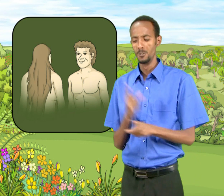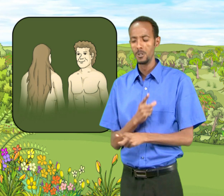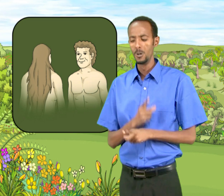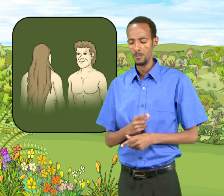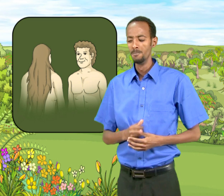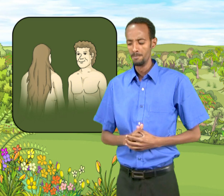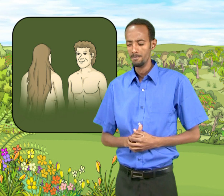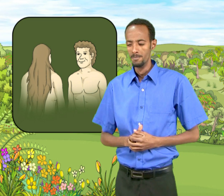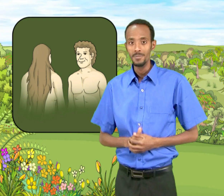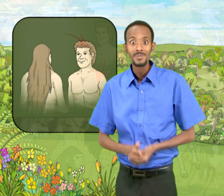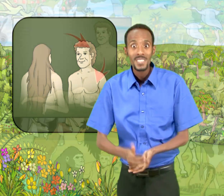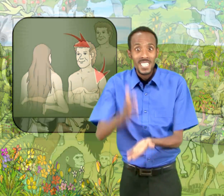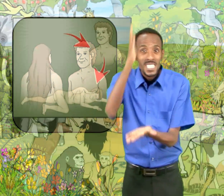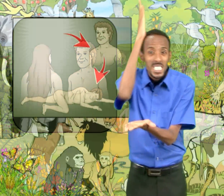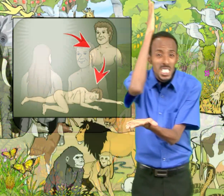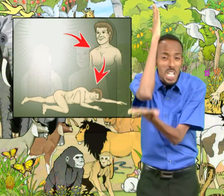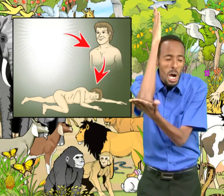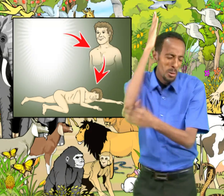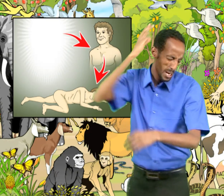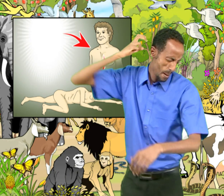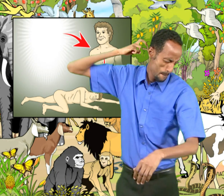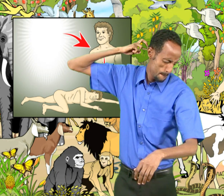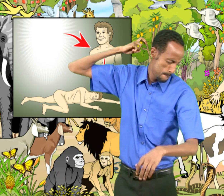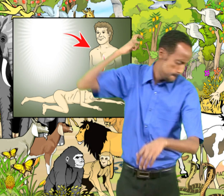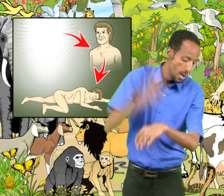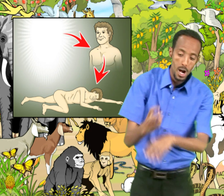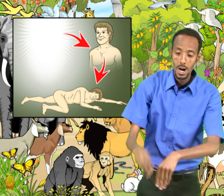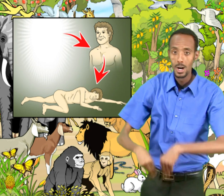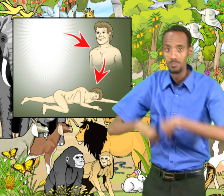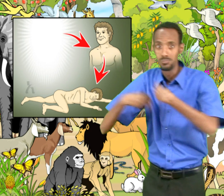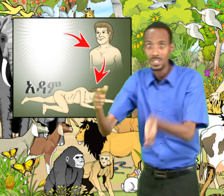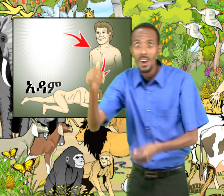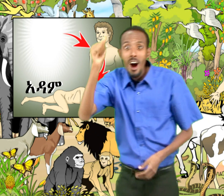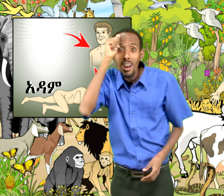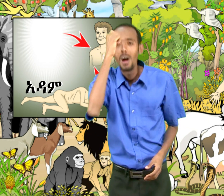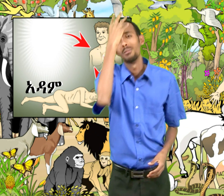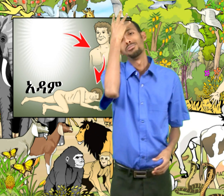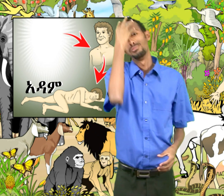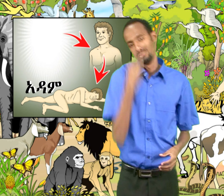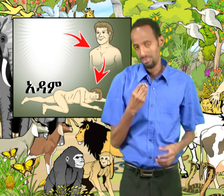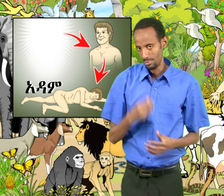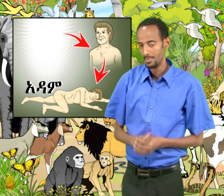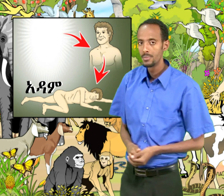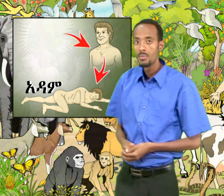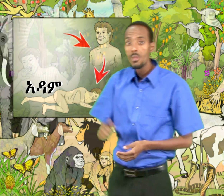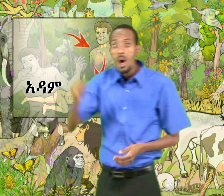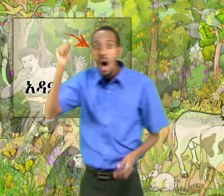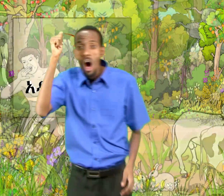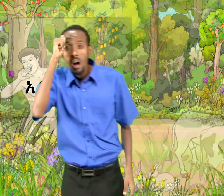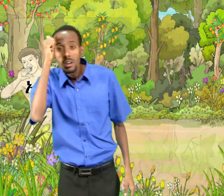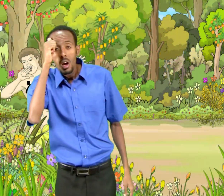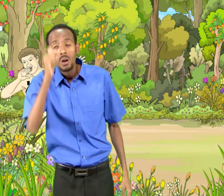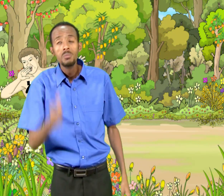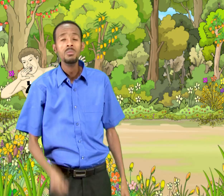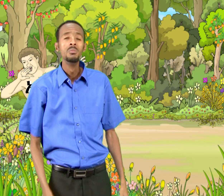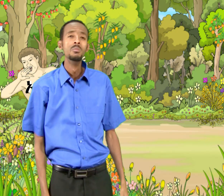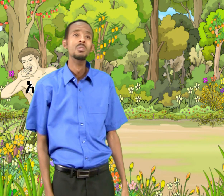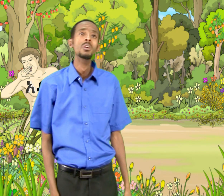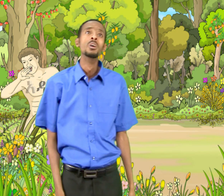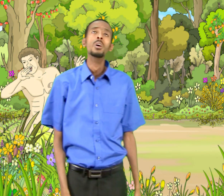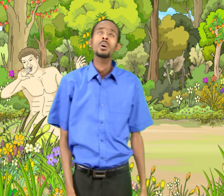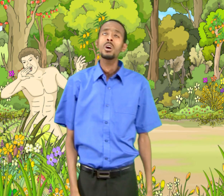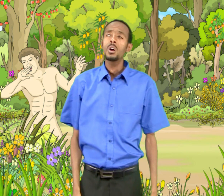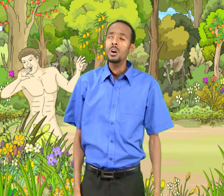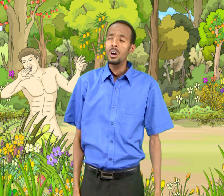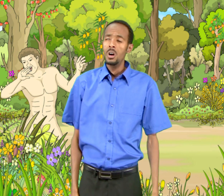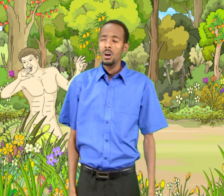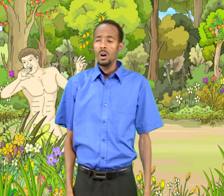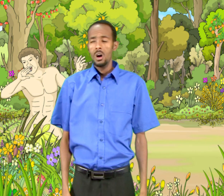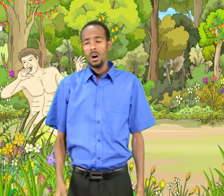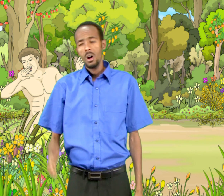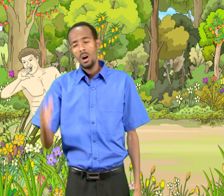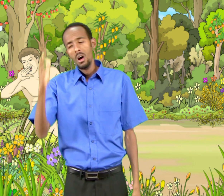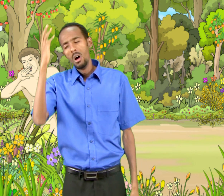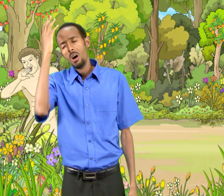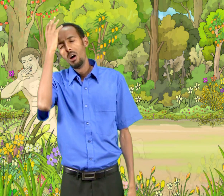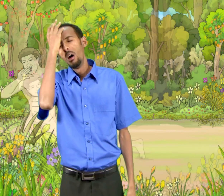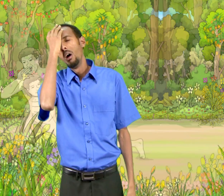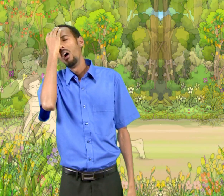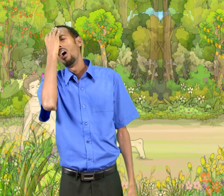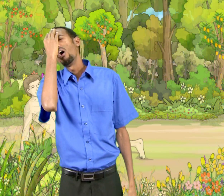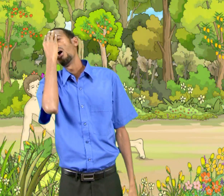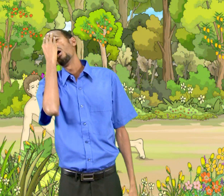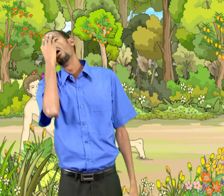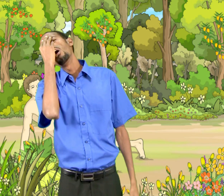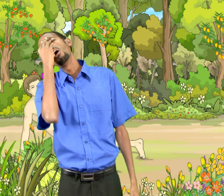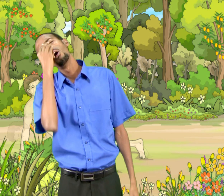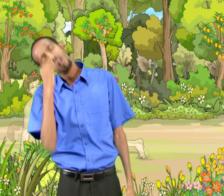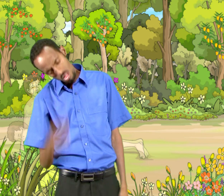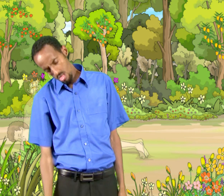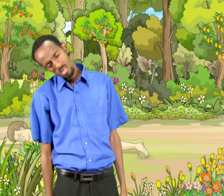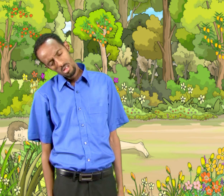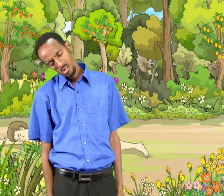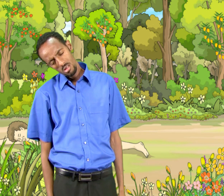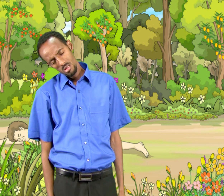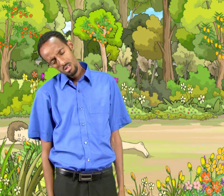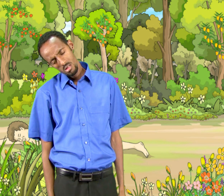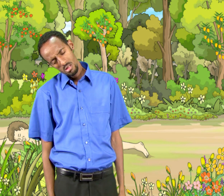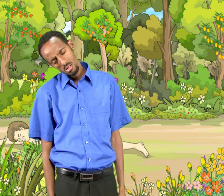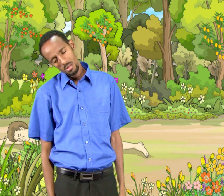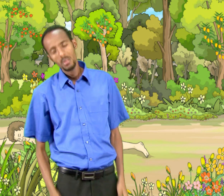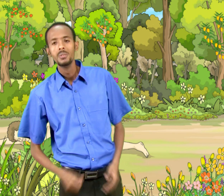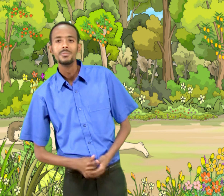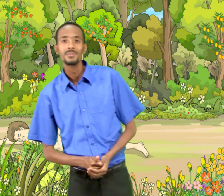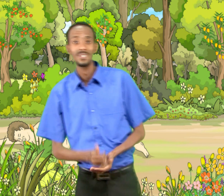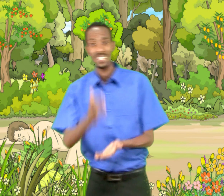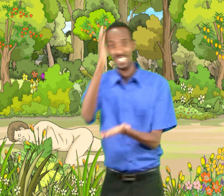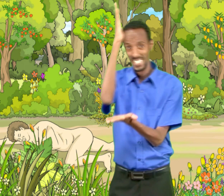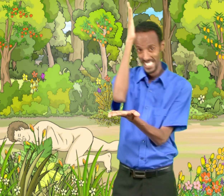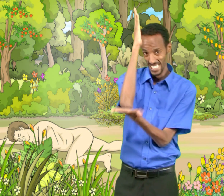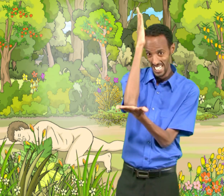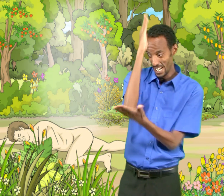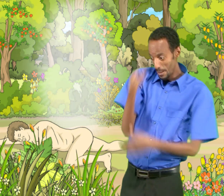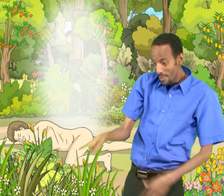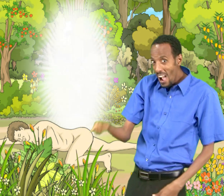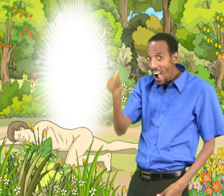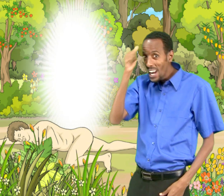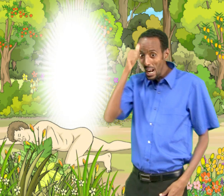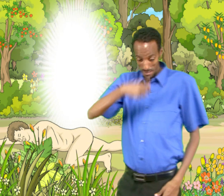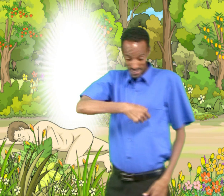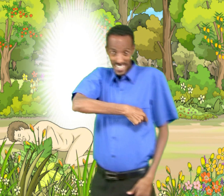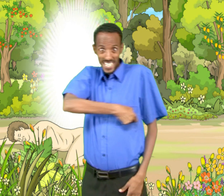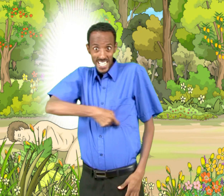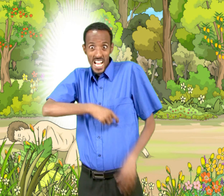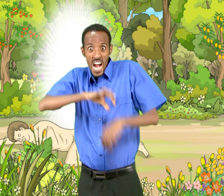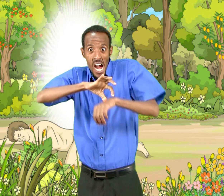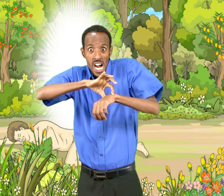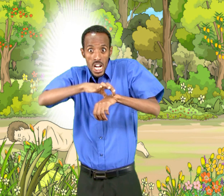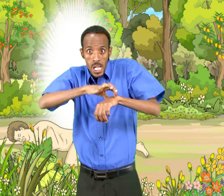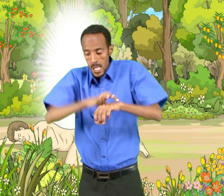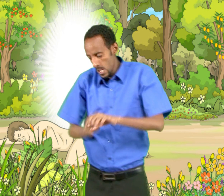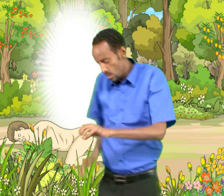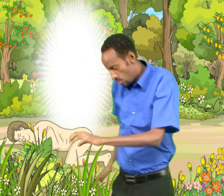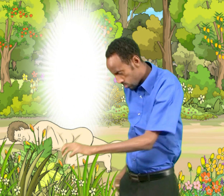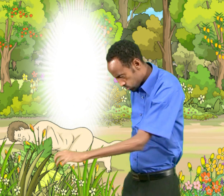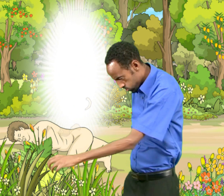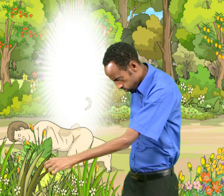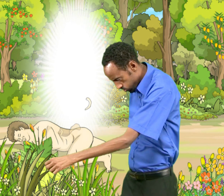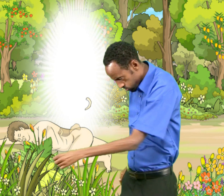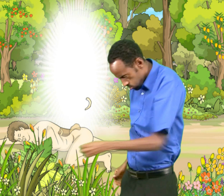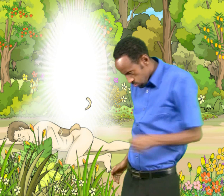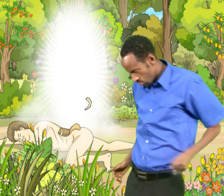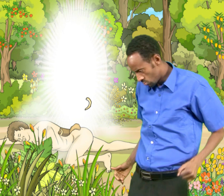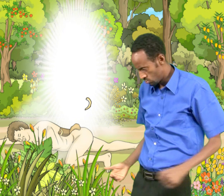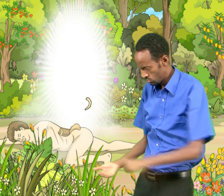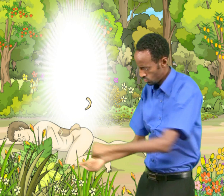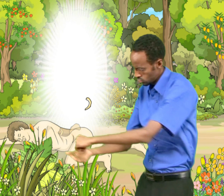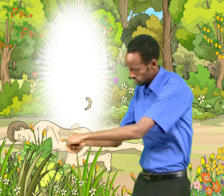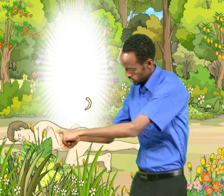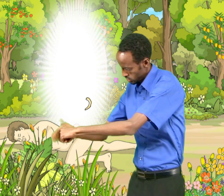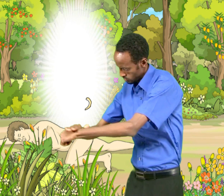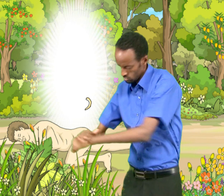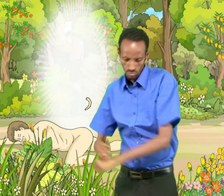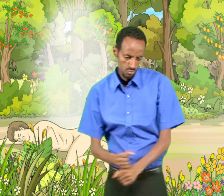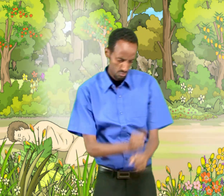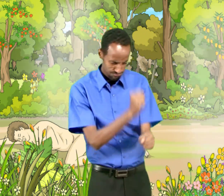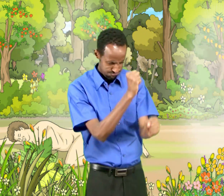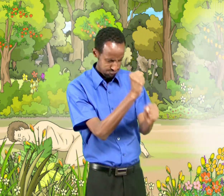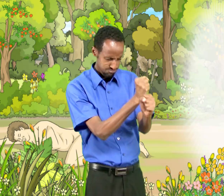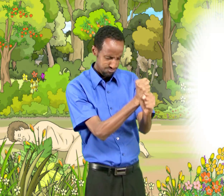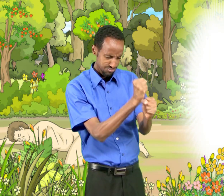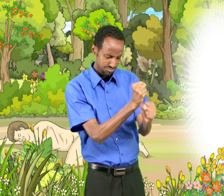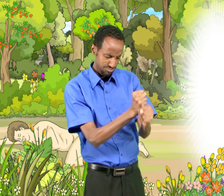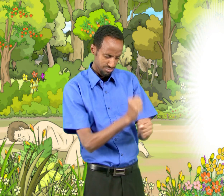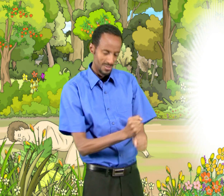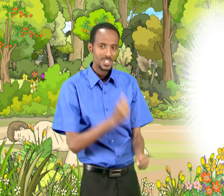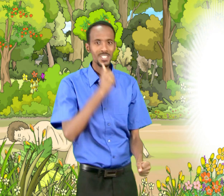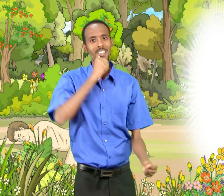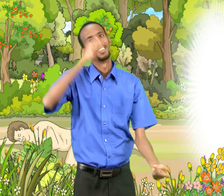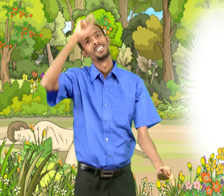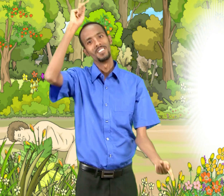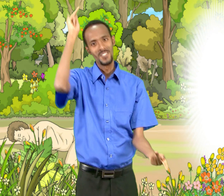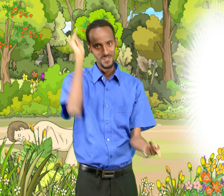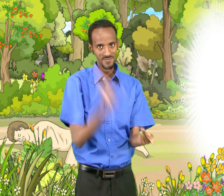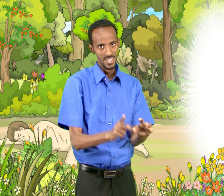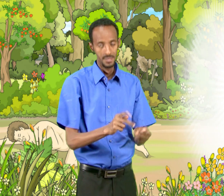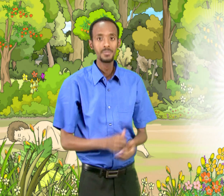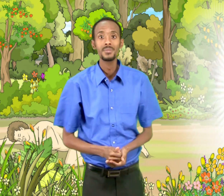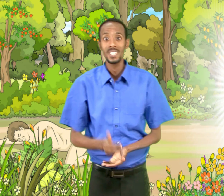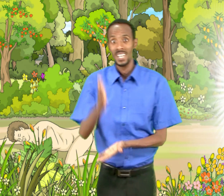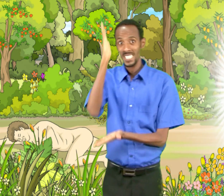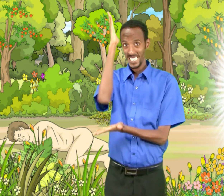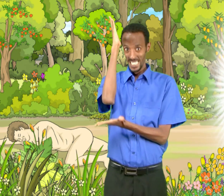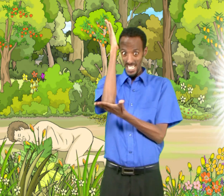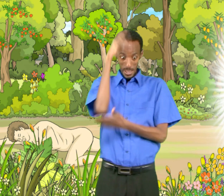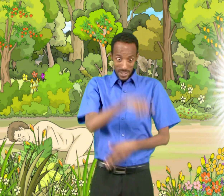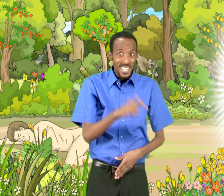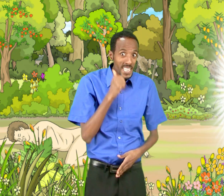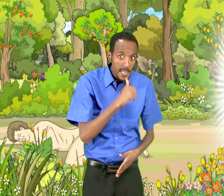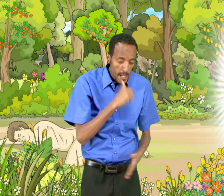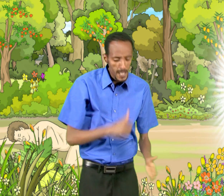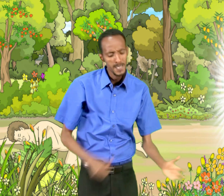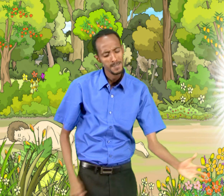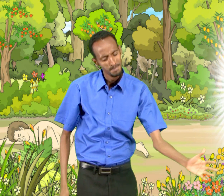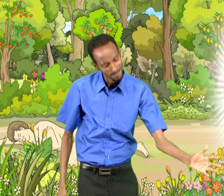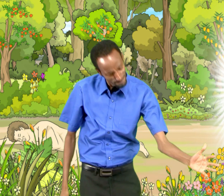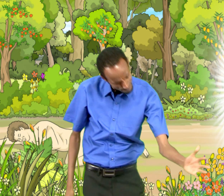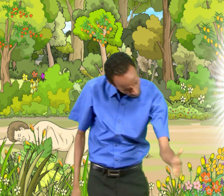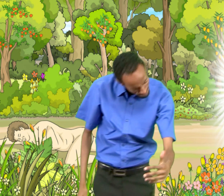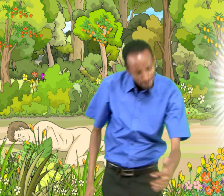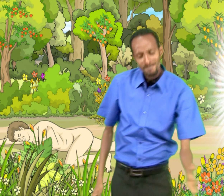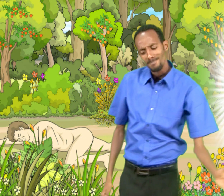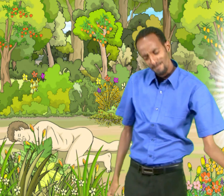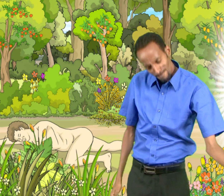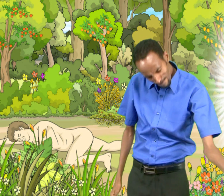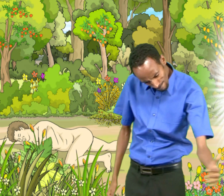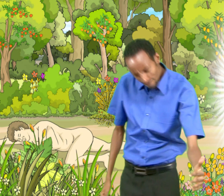So the LORD God caused the man to fall into a deep sleep, and while he slept, He took one of the man’s ribs and closed up the area with flesh.